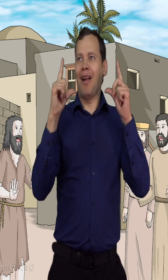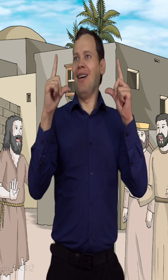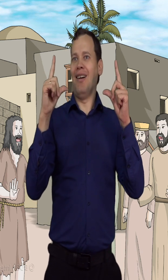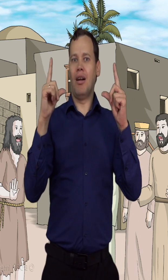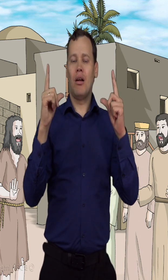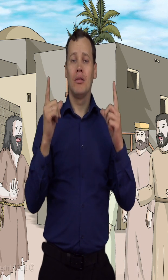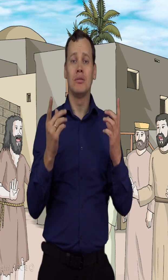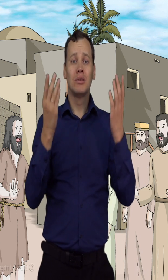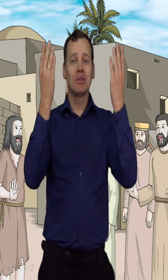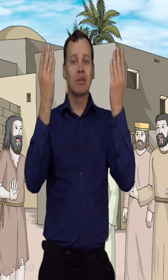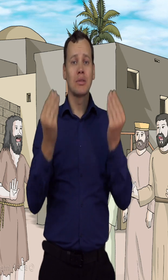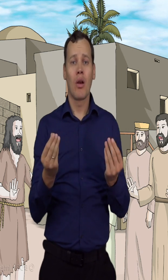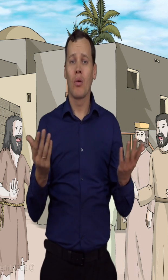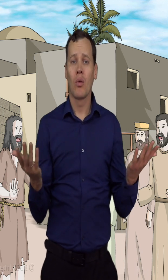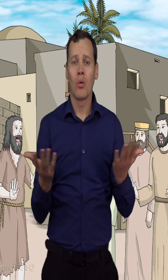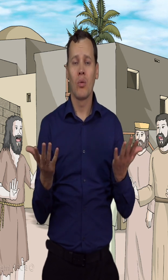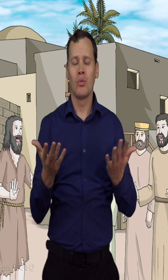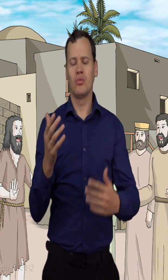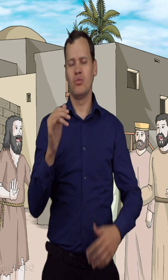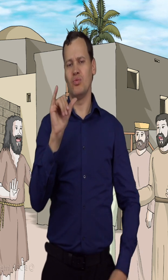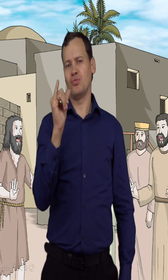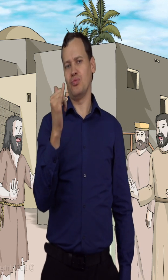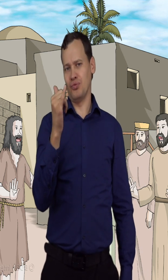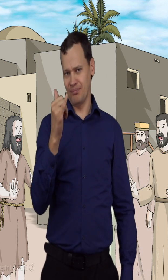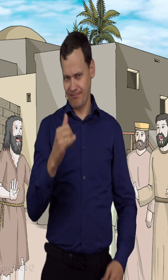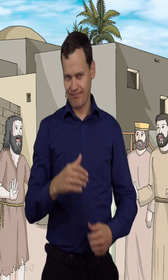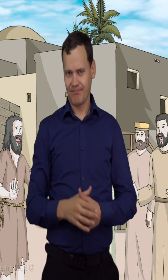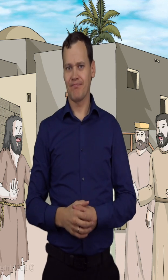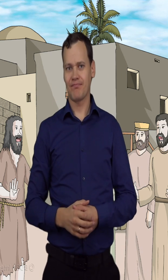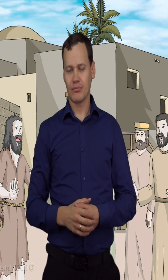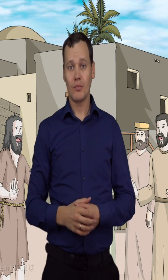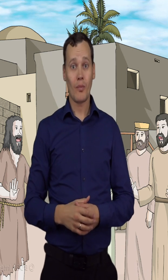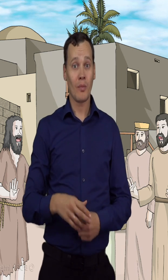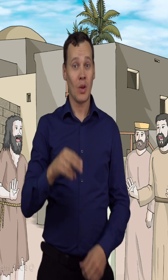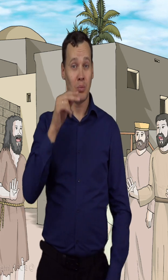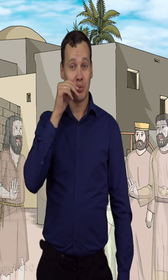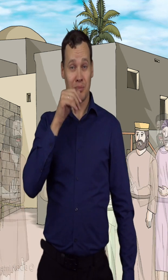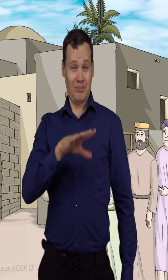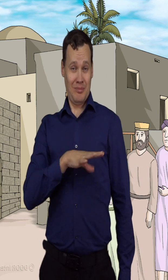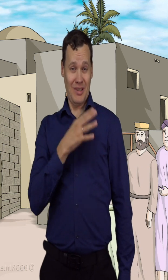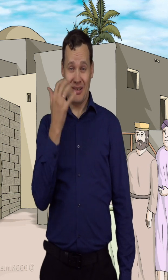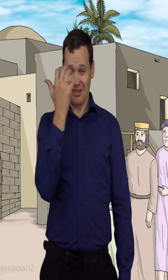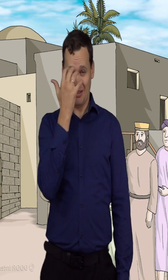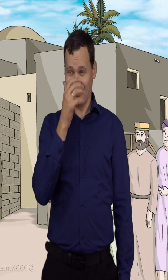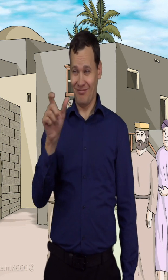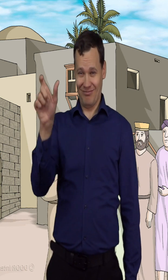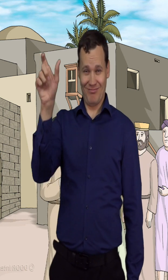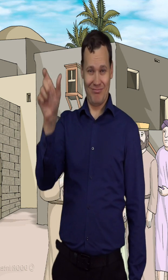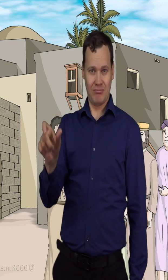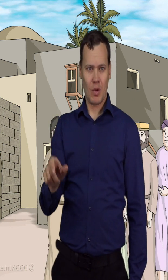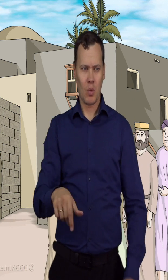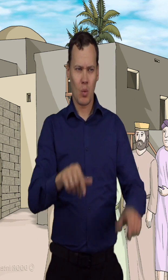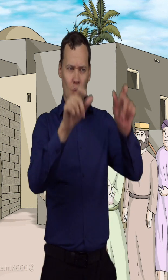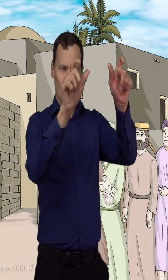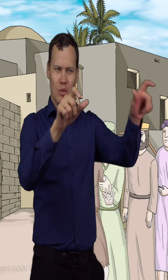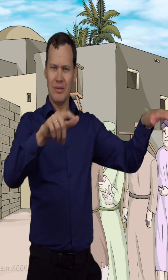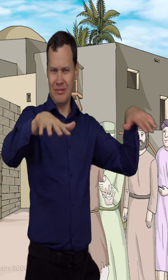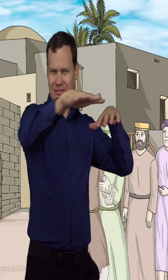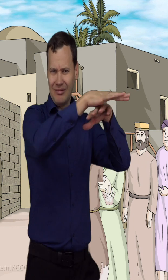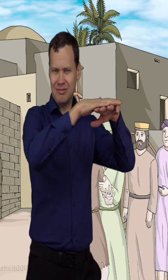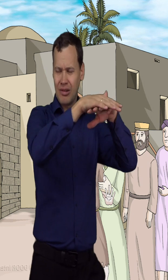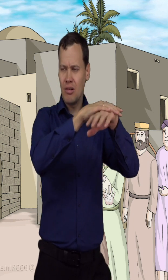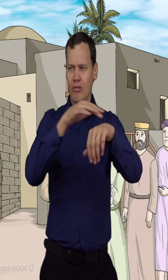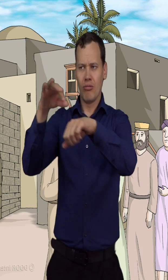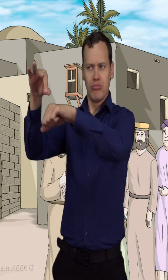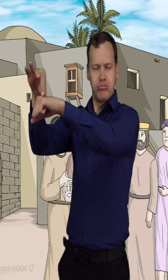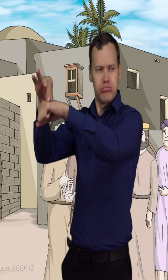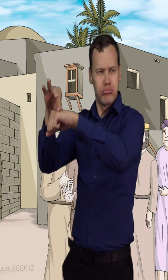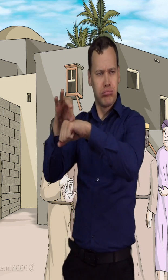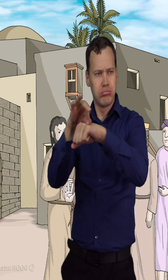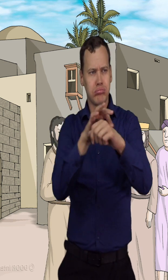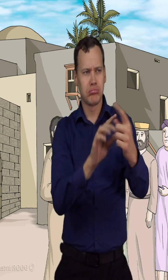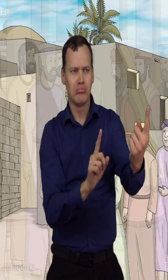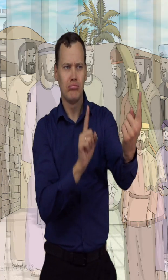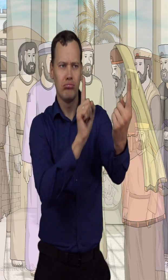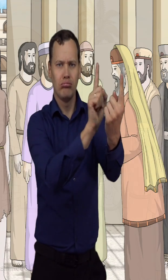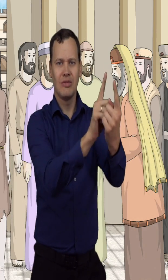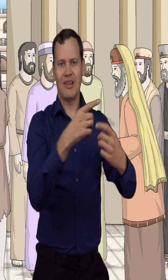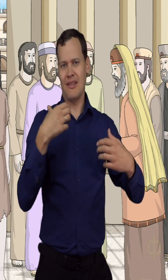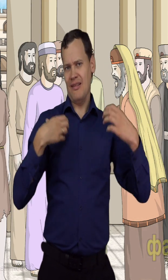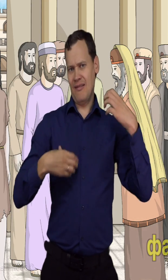“I do not know,” he answered.